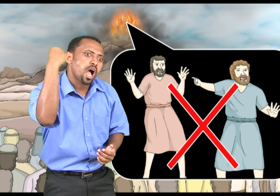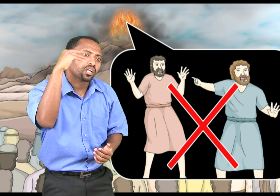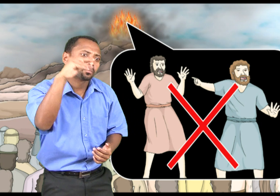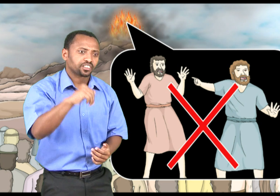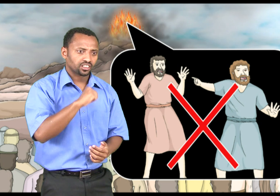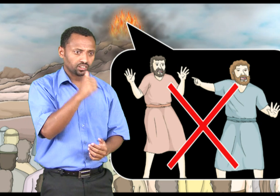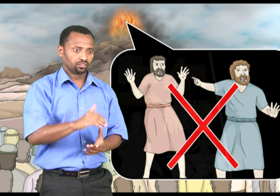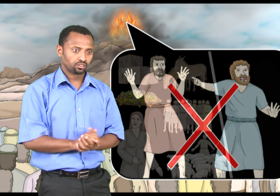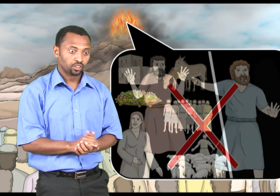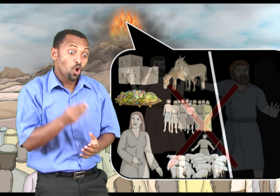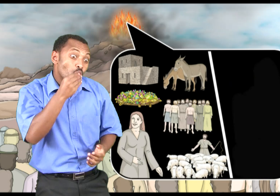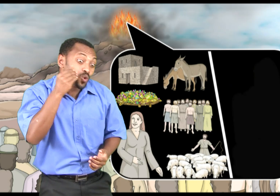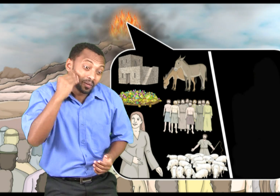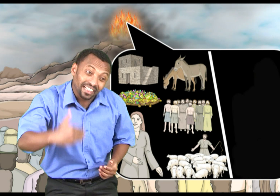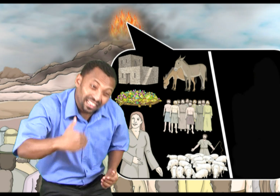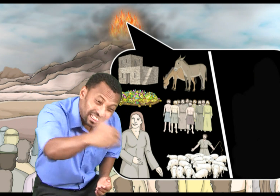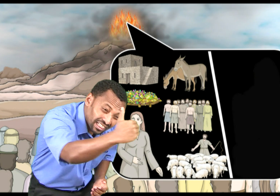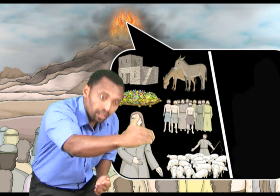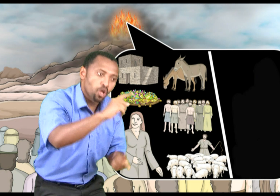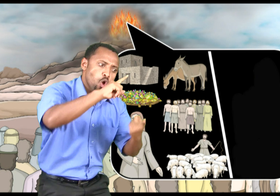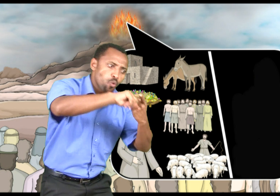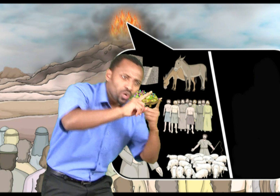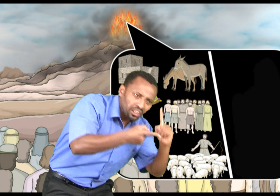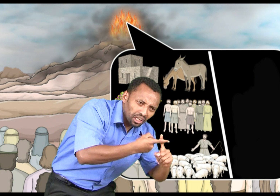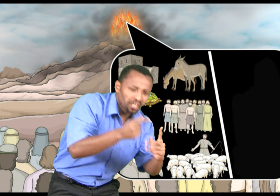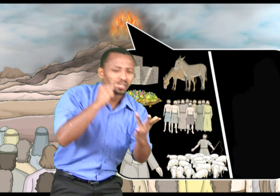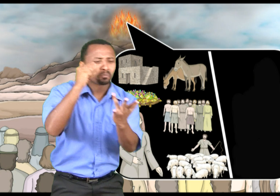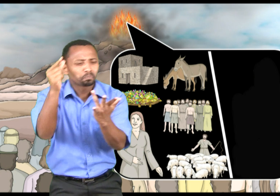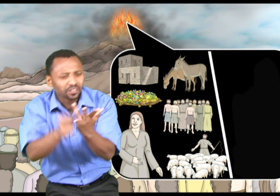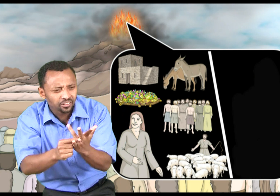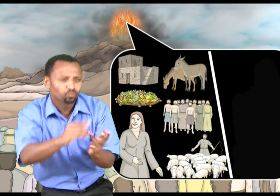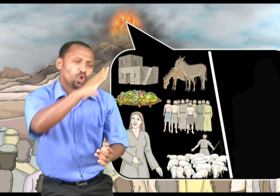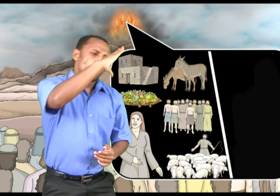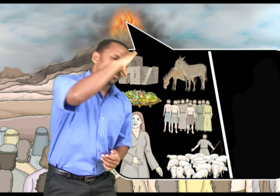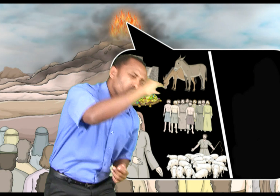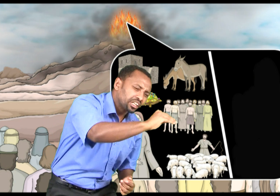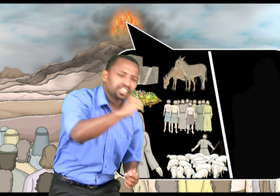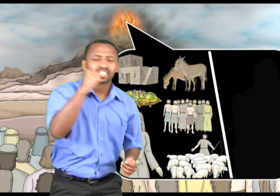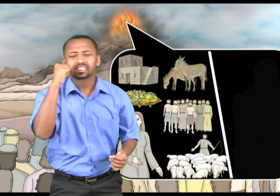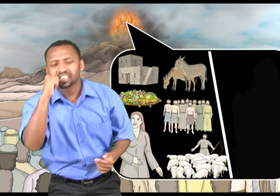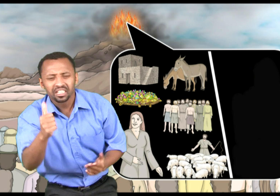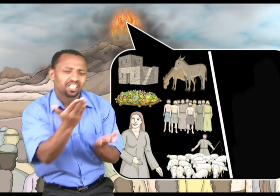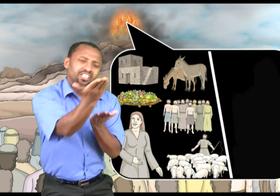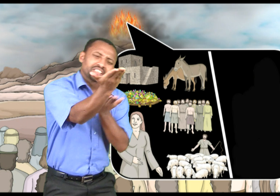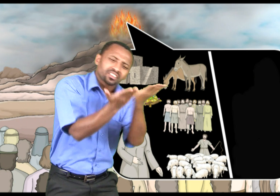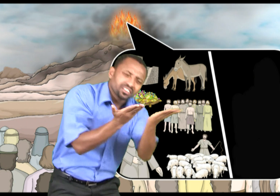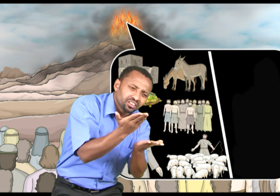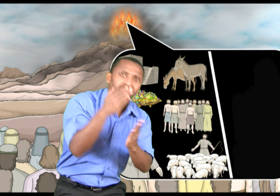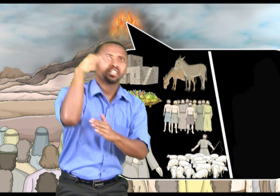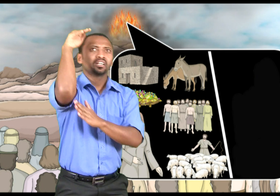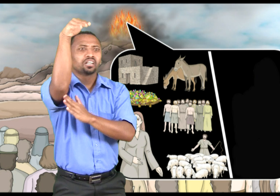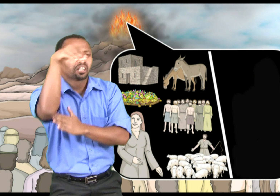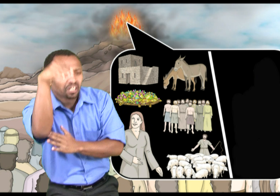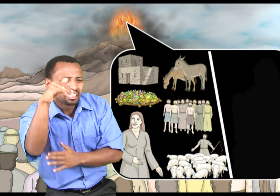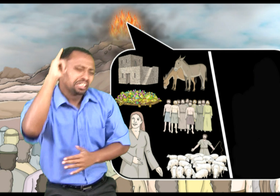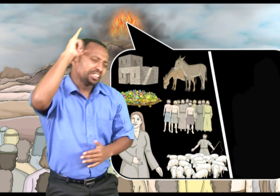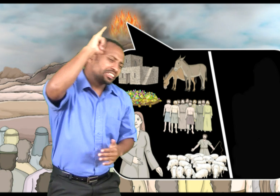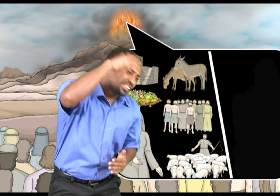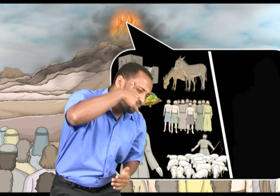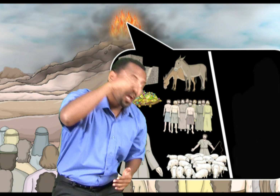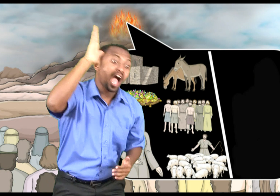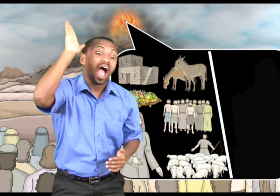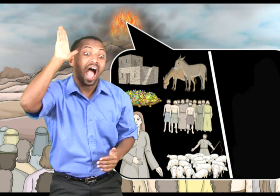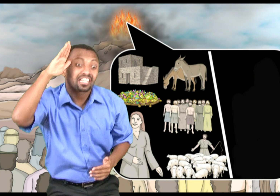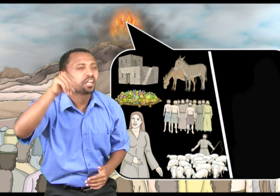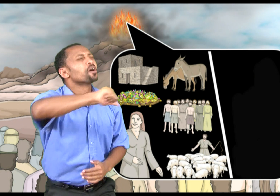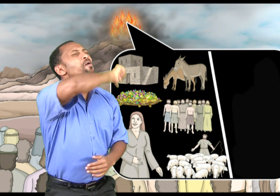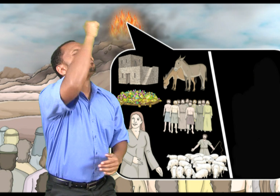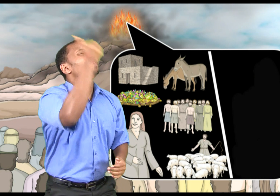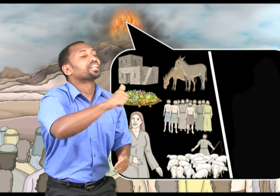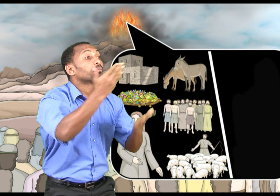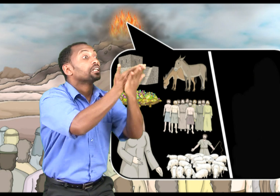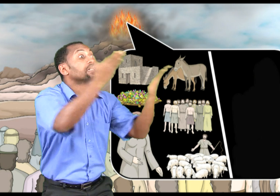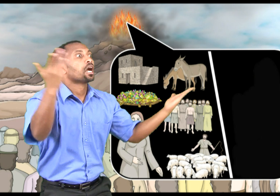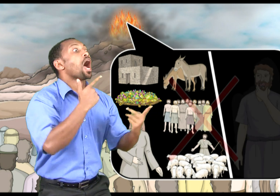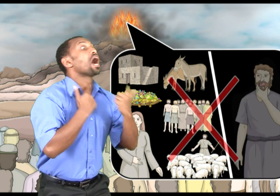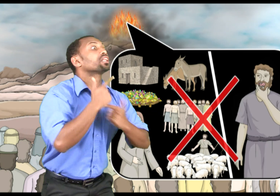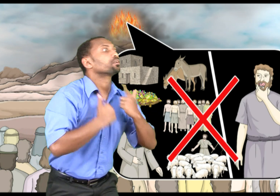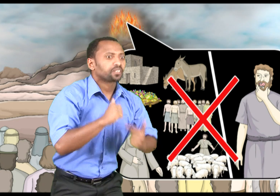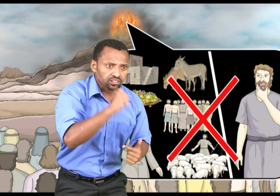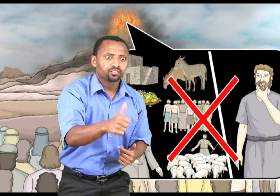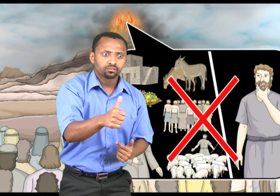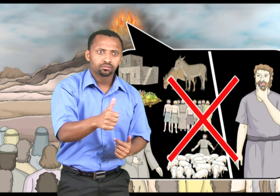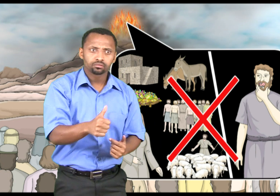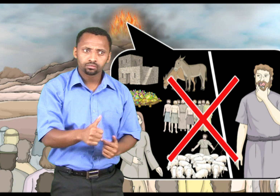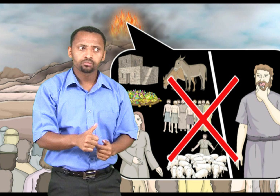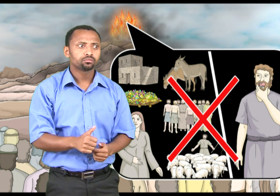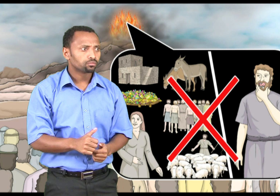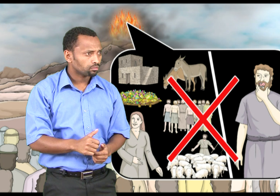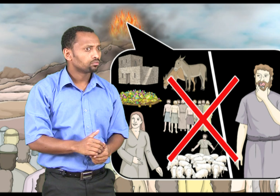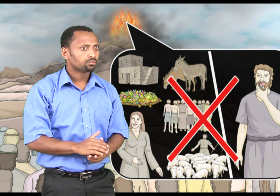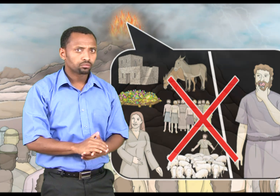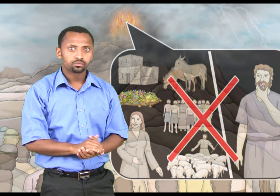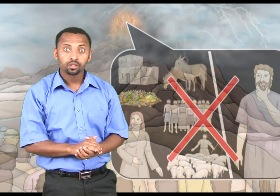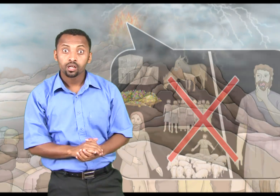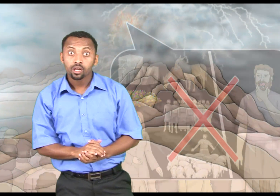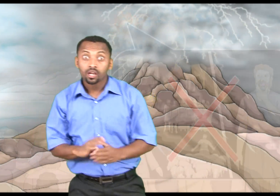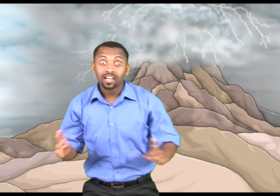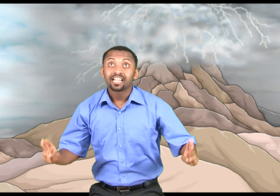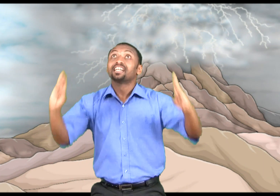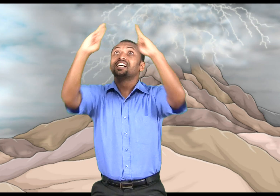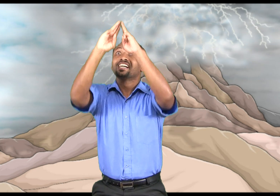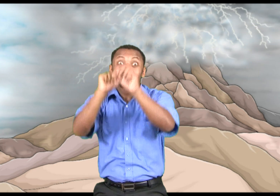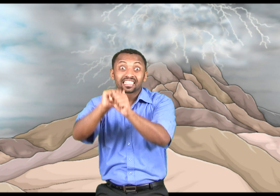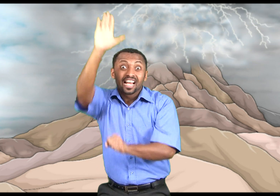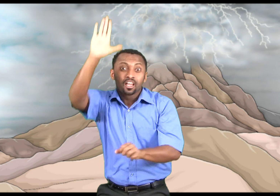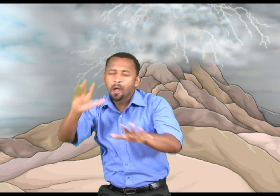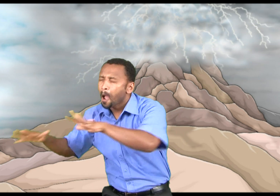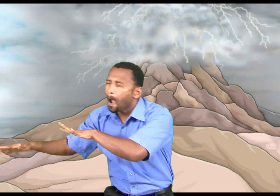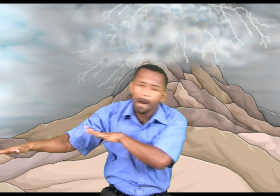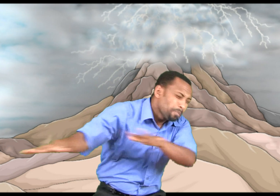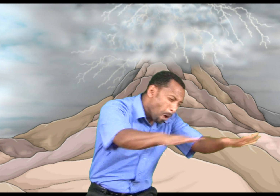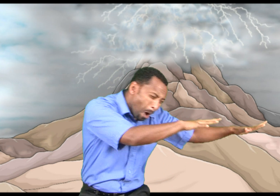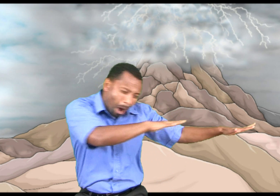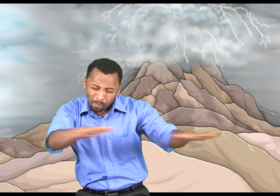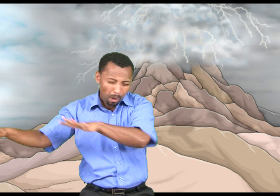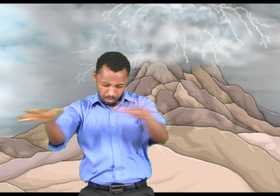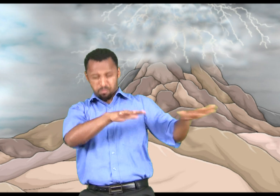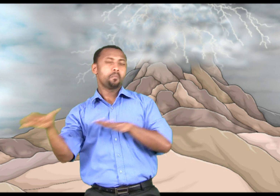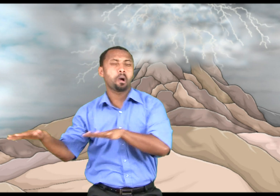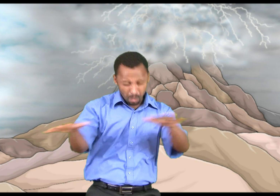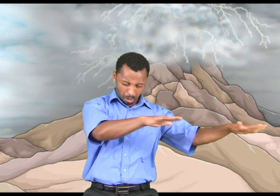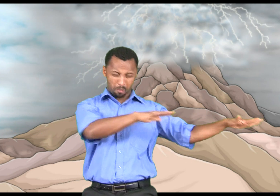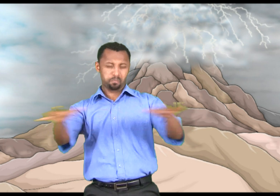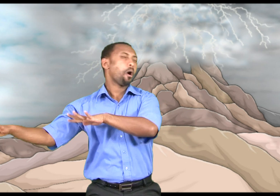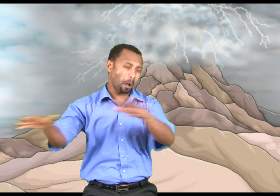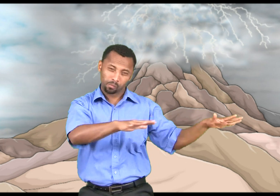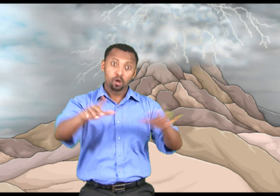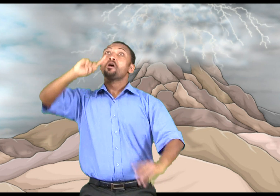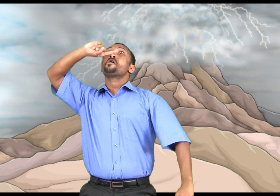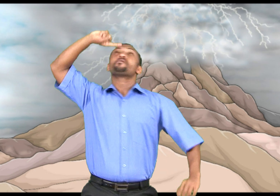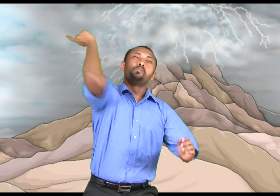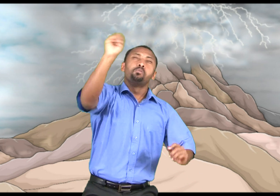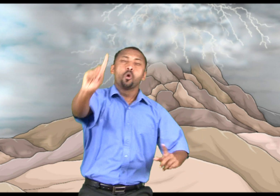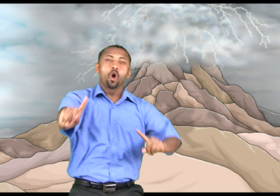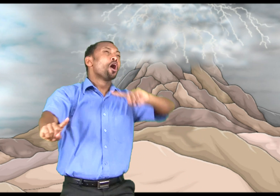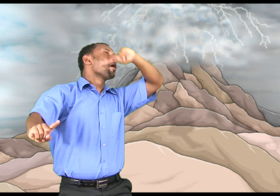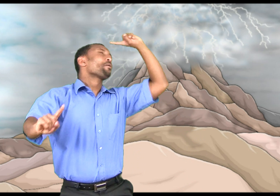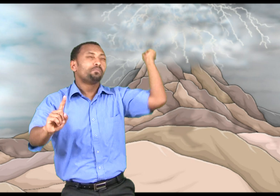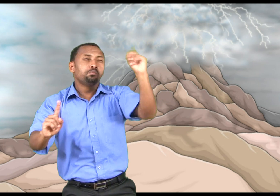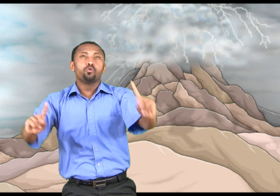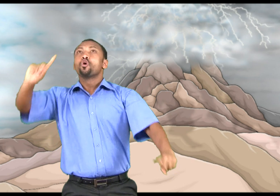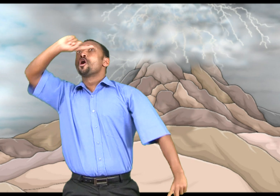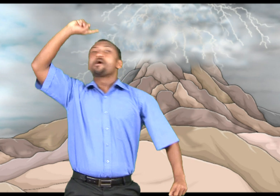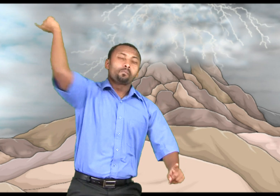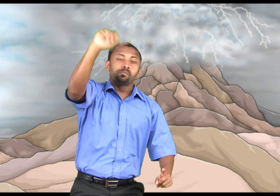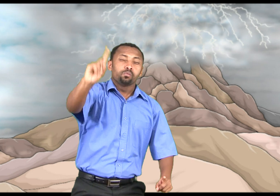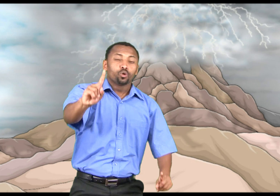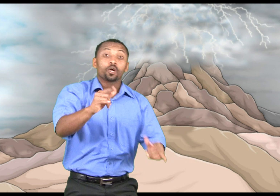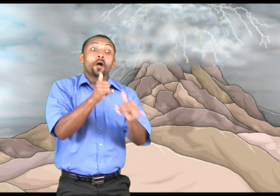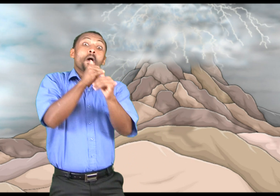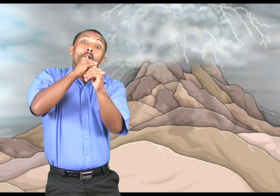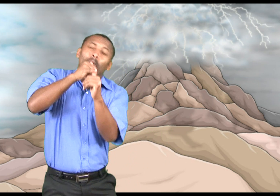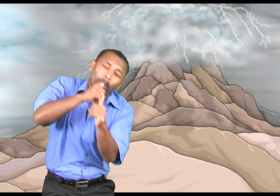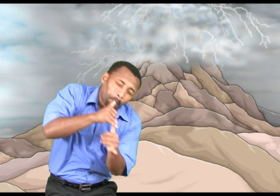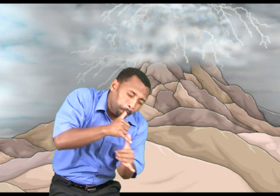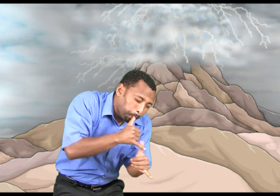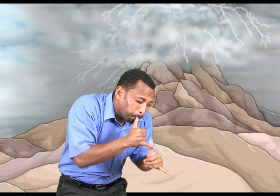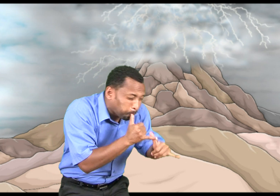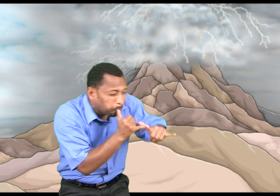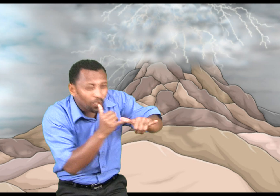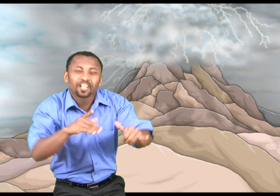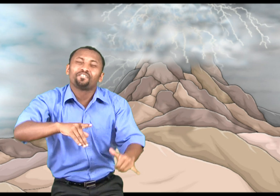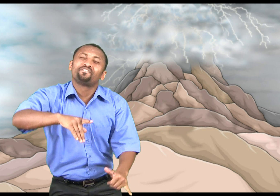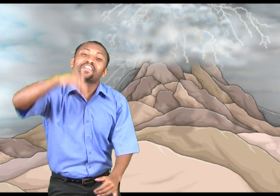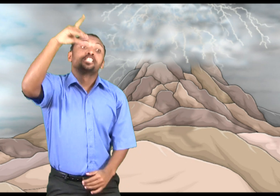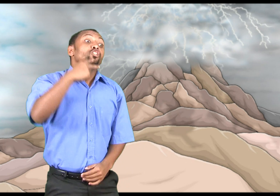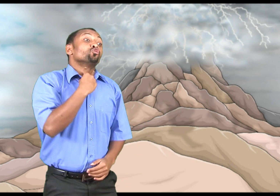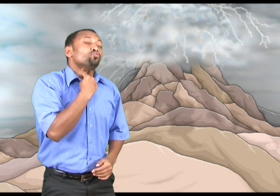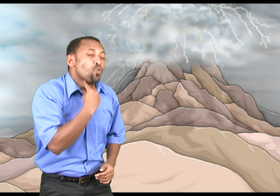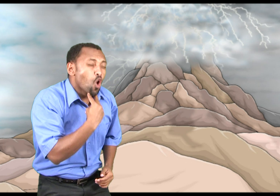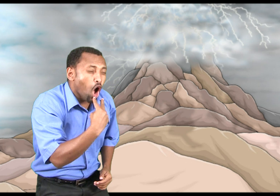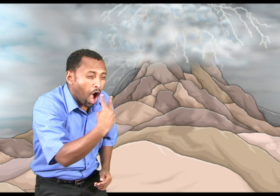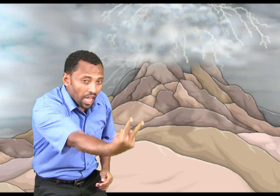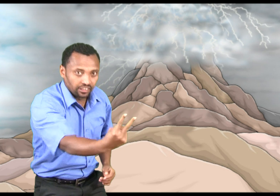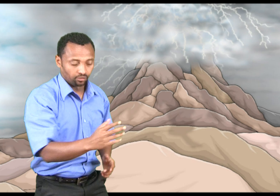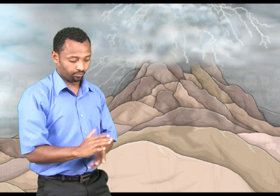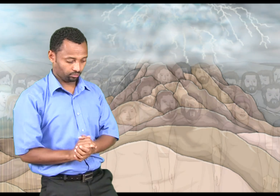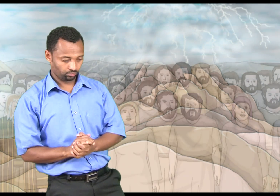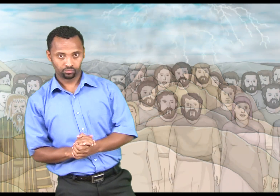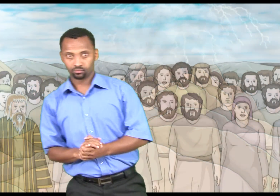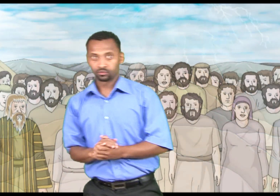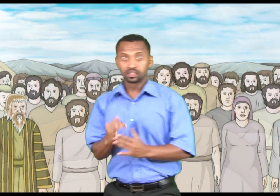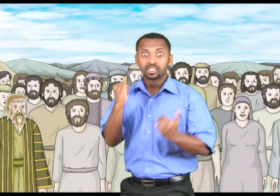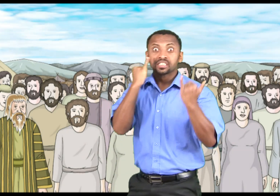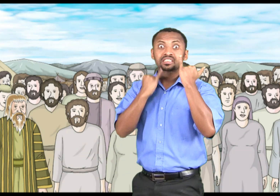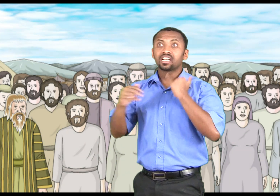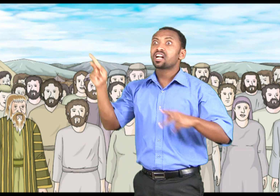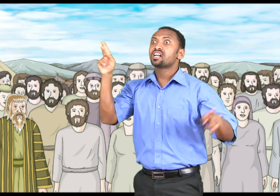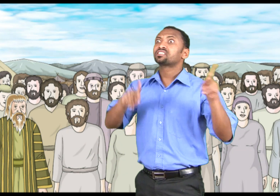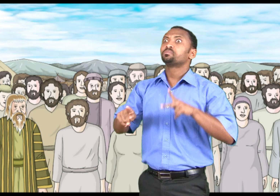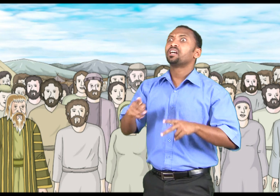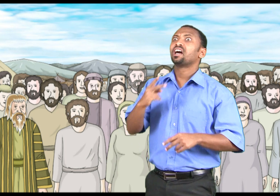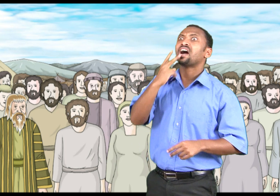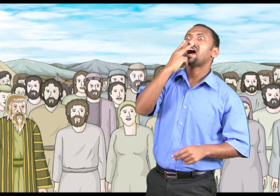You shall not covet your neighbor’s house. You shall not covet your neighbor’s wife, or his manservant or maidservant, or his ox or donkey, or anything that belongs to your neighbor.” When all the people witnessed the thunder and lightning, the sounding of the ram’s horn, and the mountain enveloped in smoke, they trembled and stood at a distance.